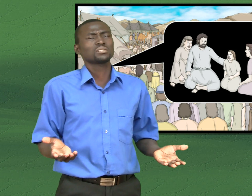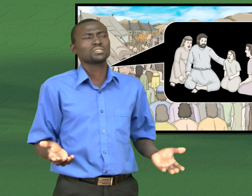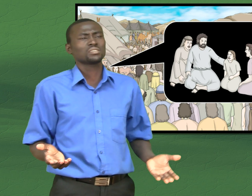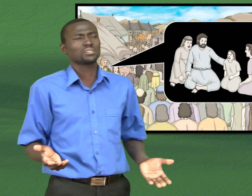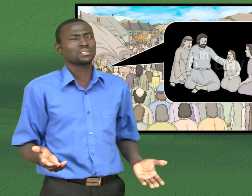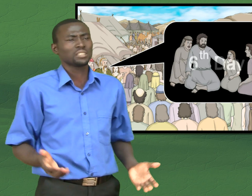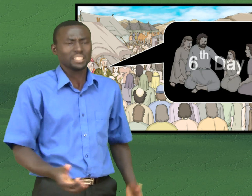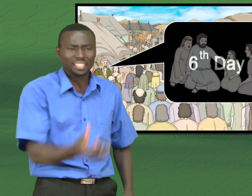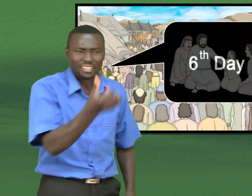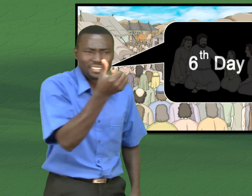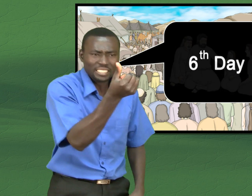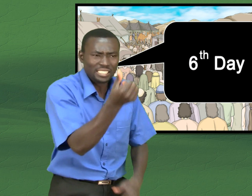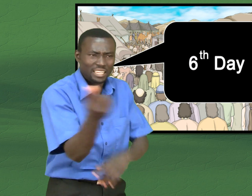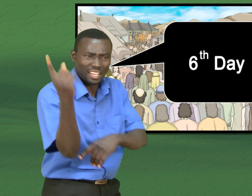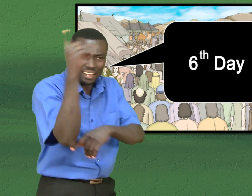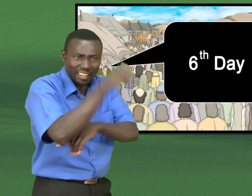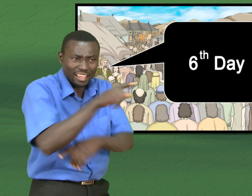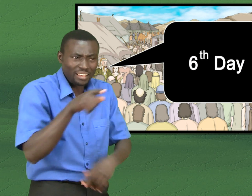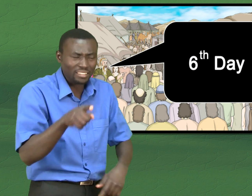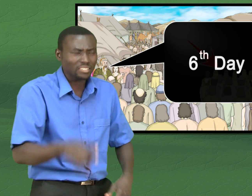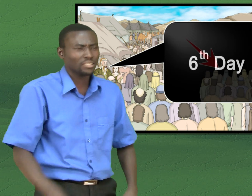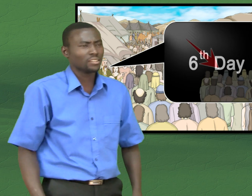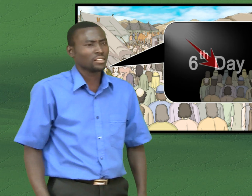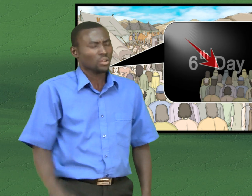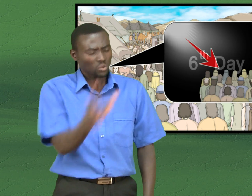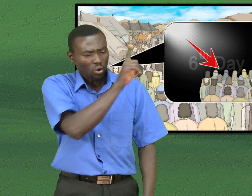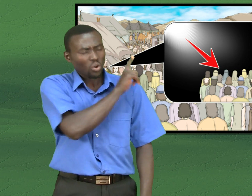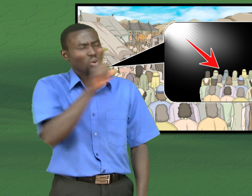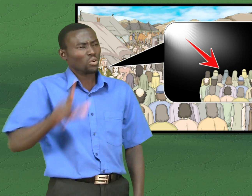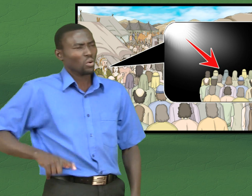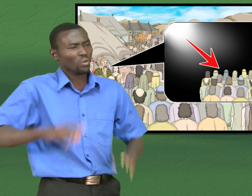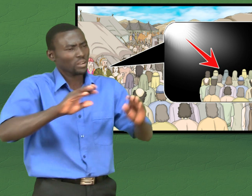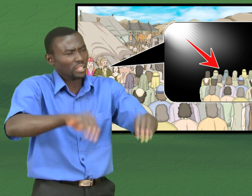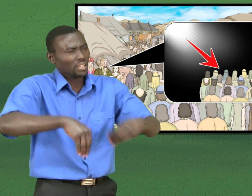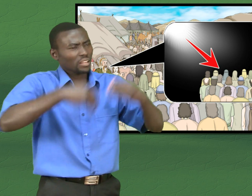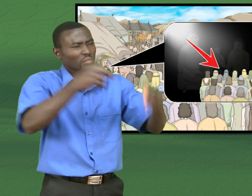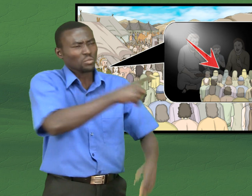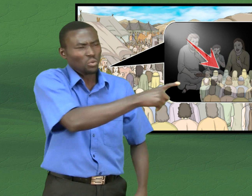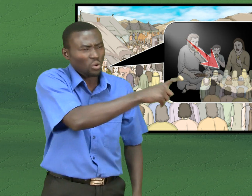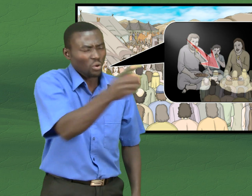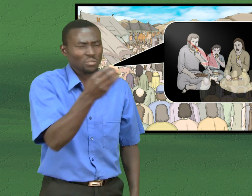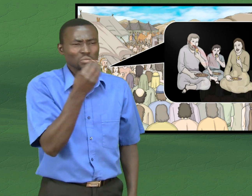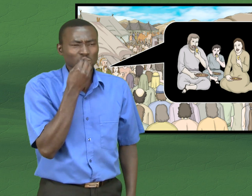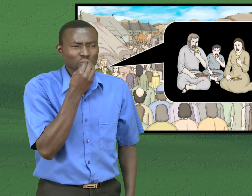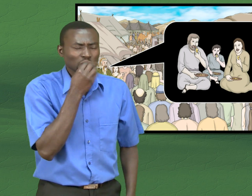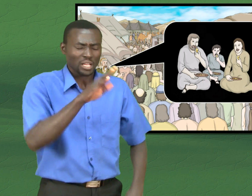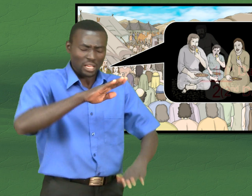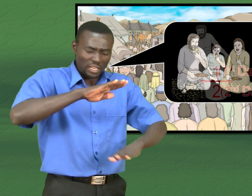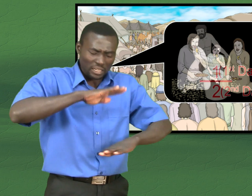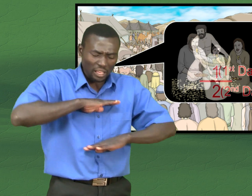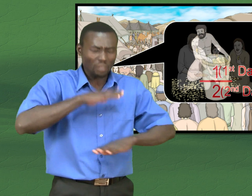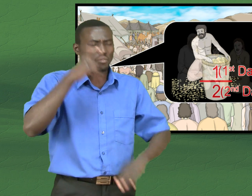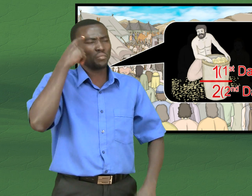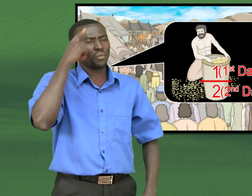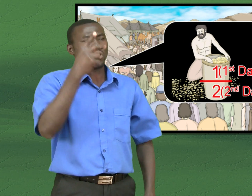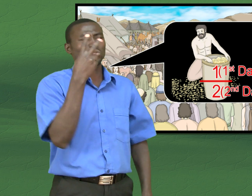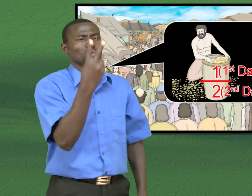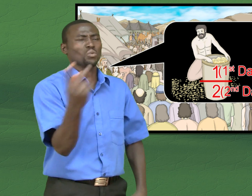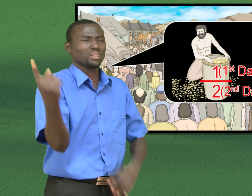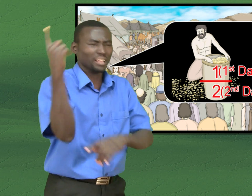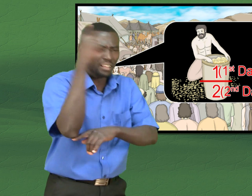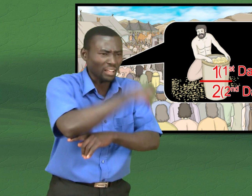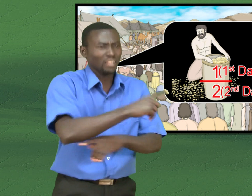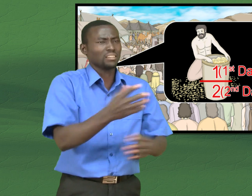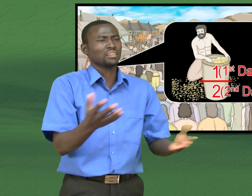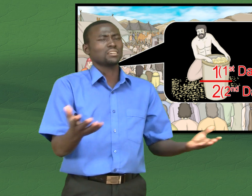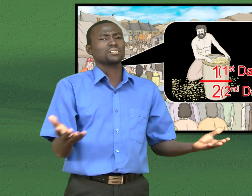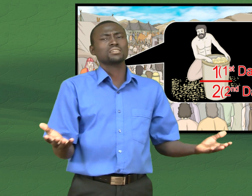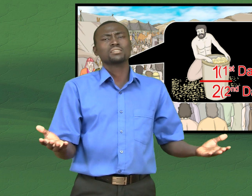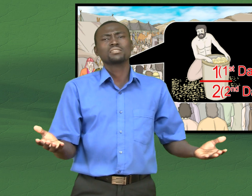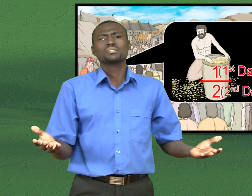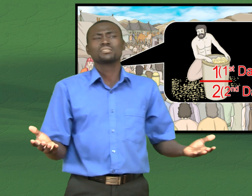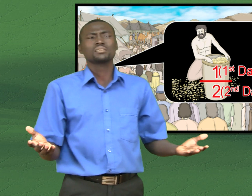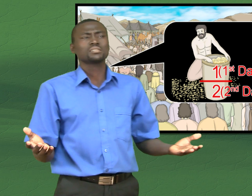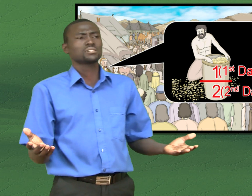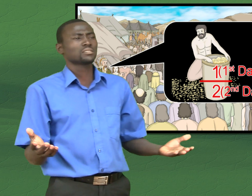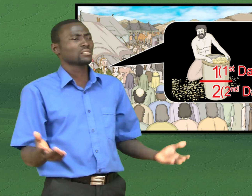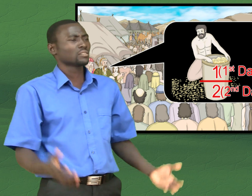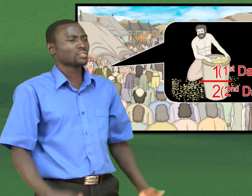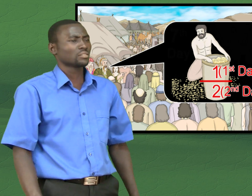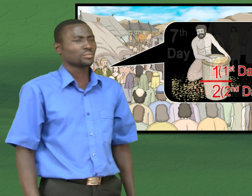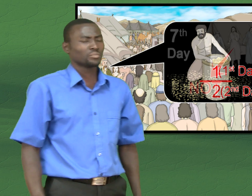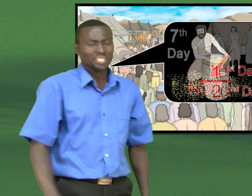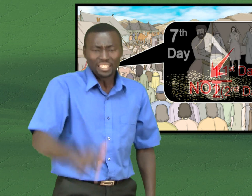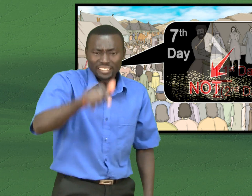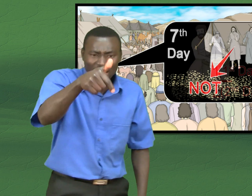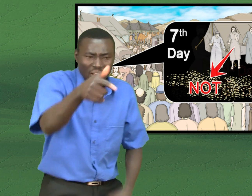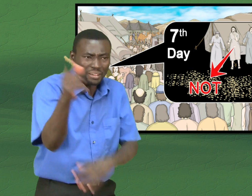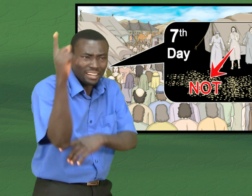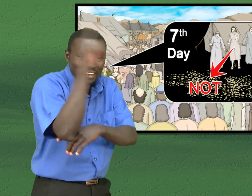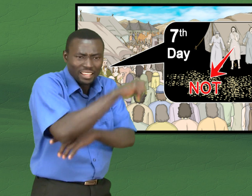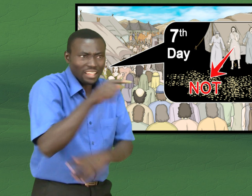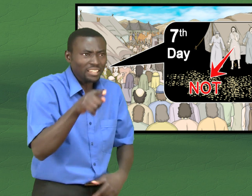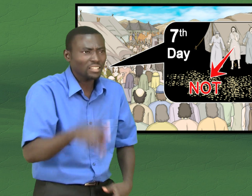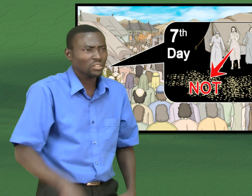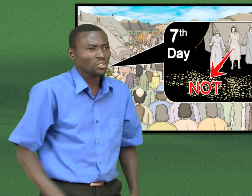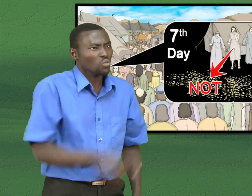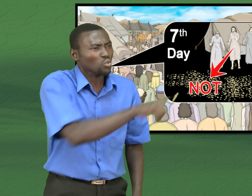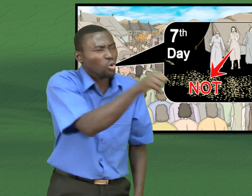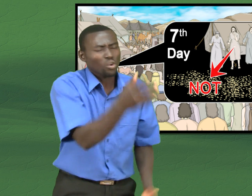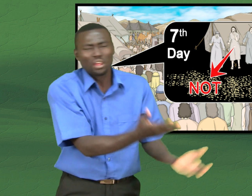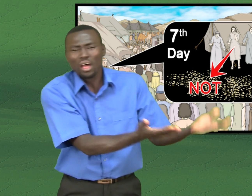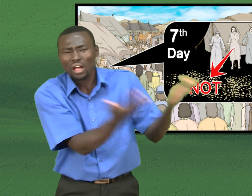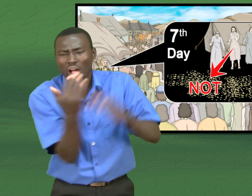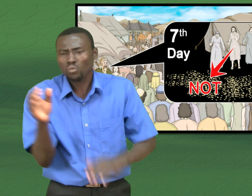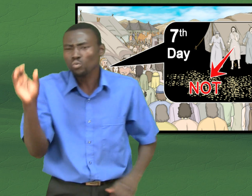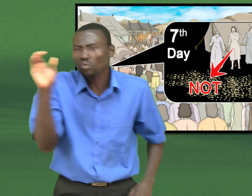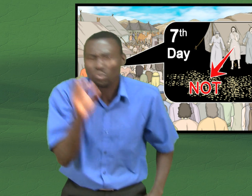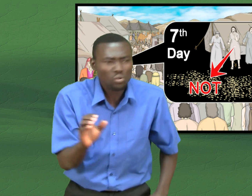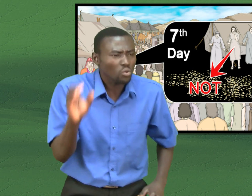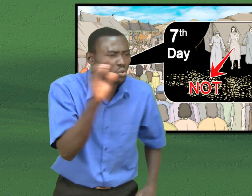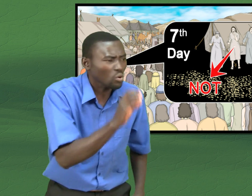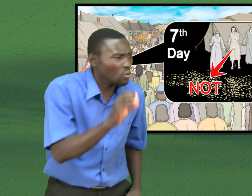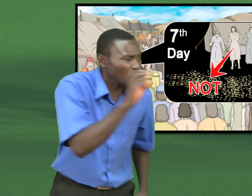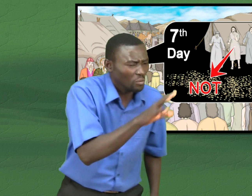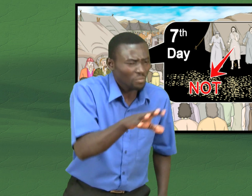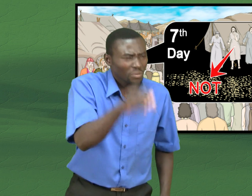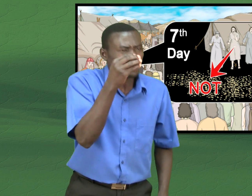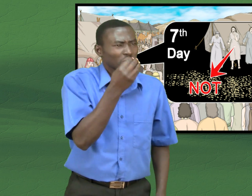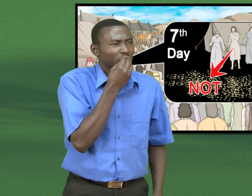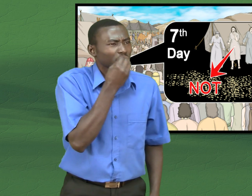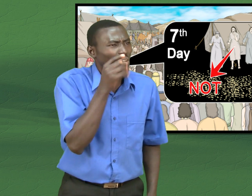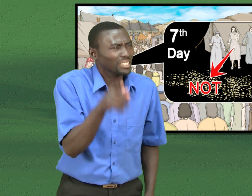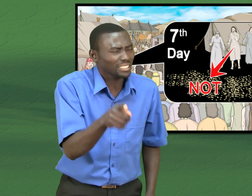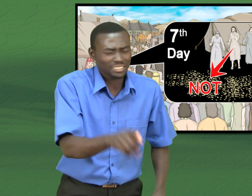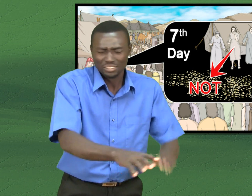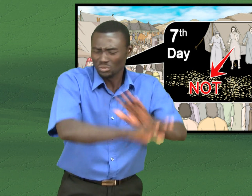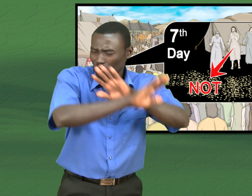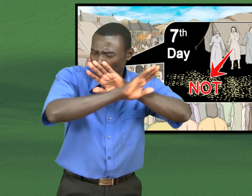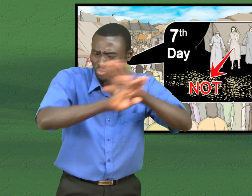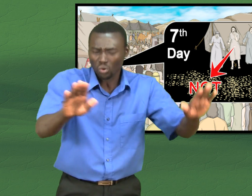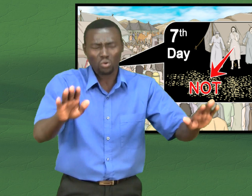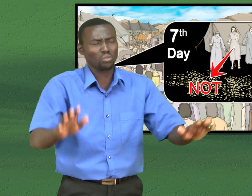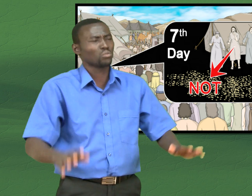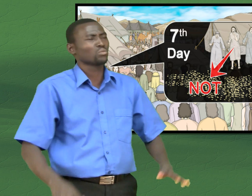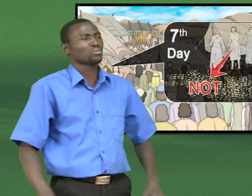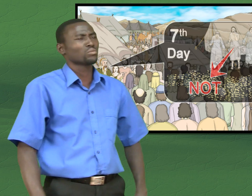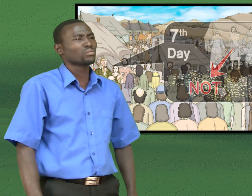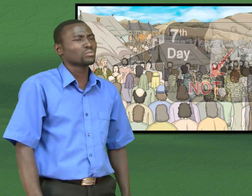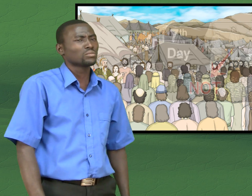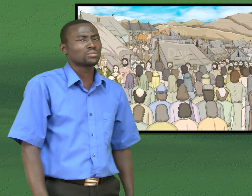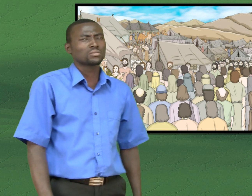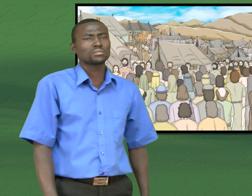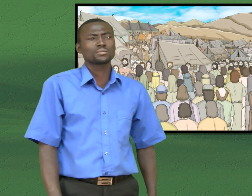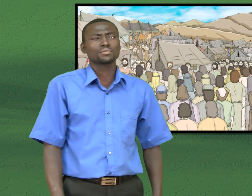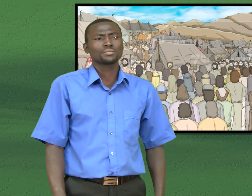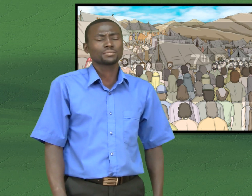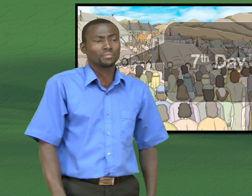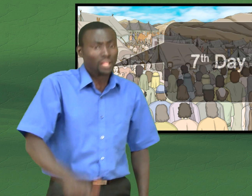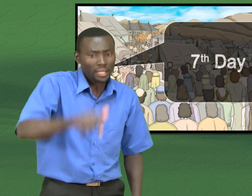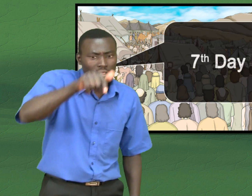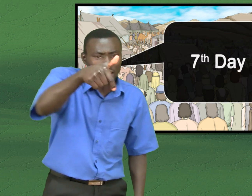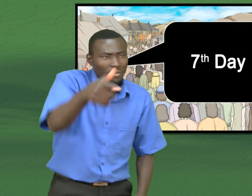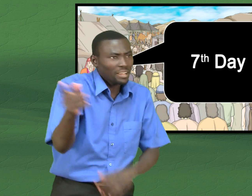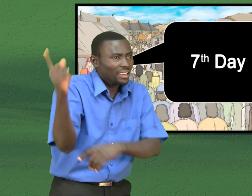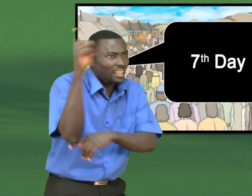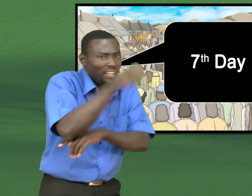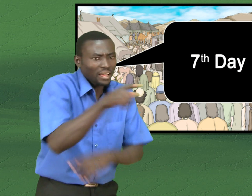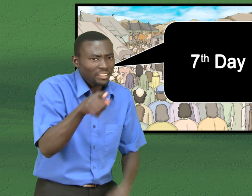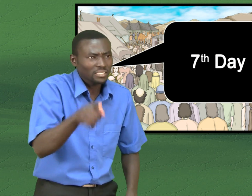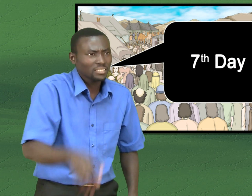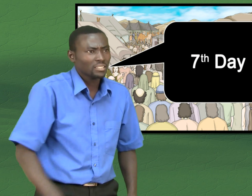that is why on the sixth day He will give you bread for two days.